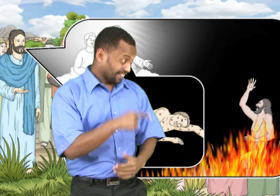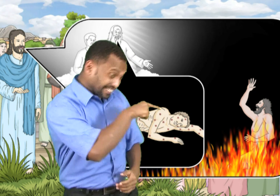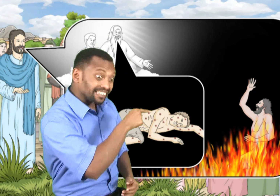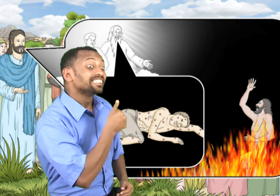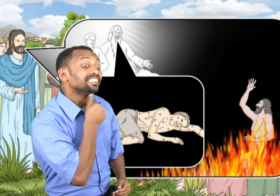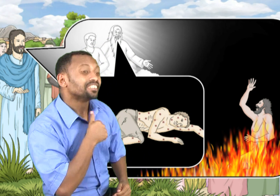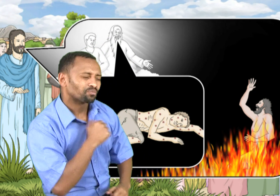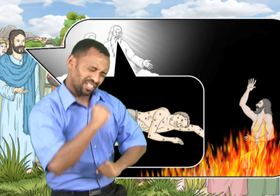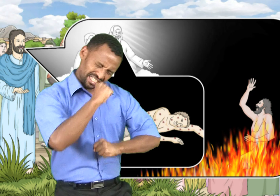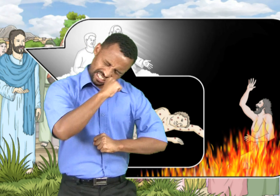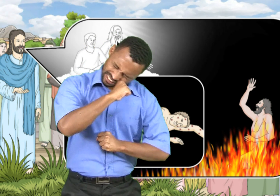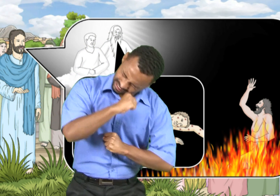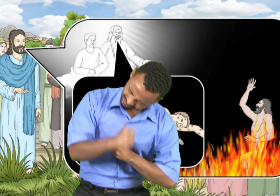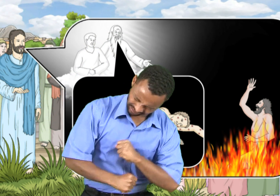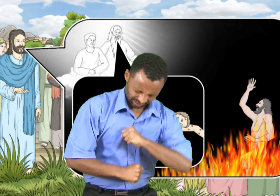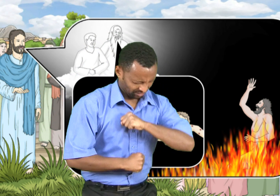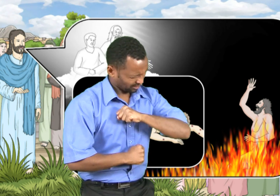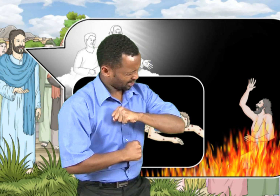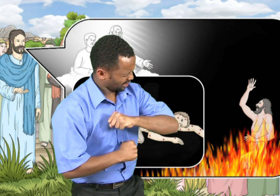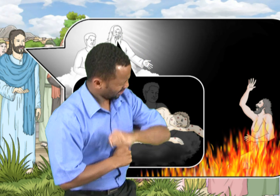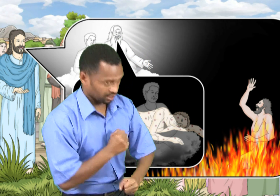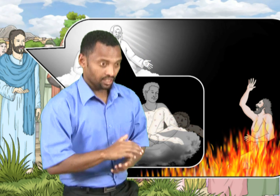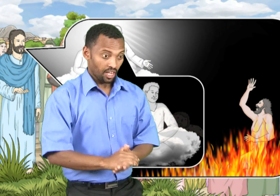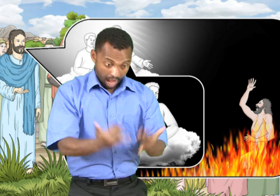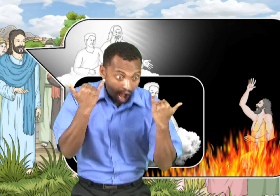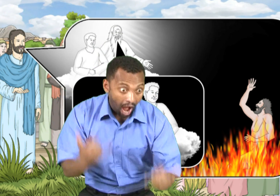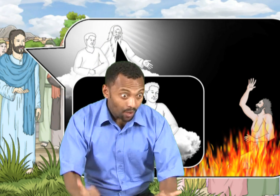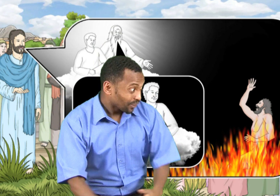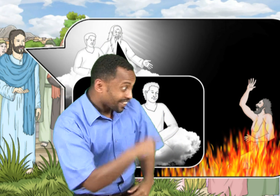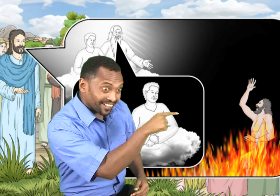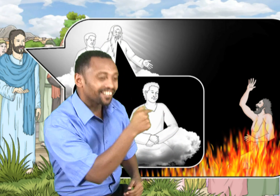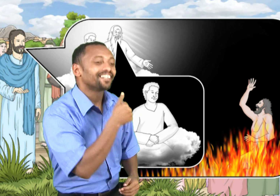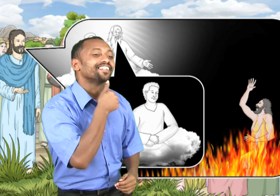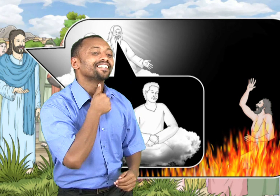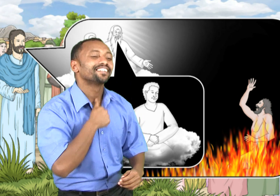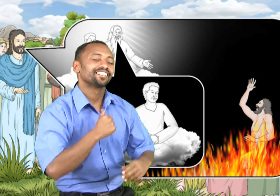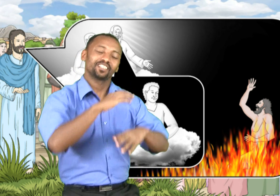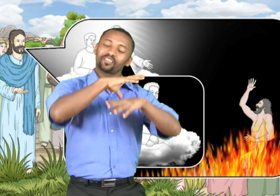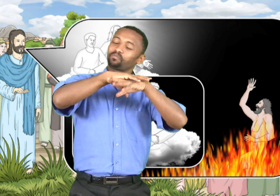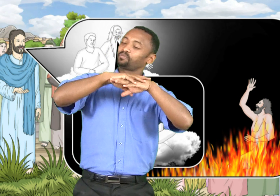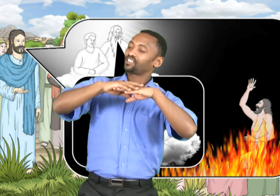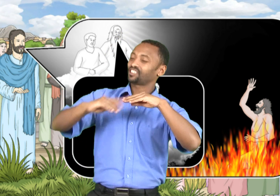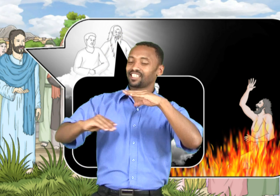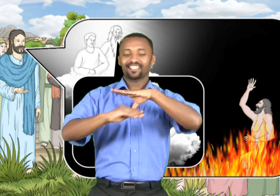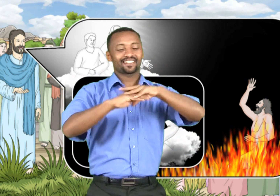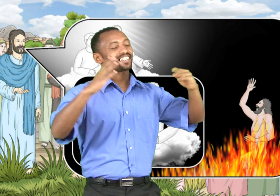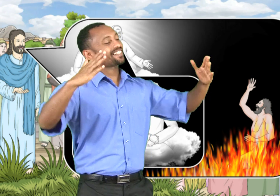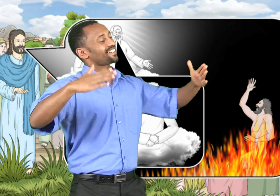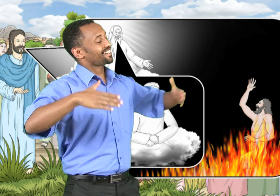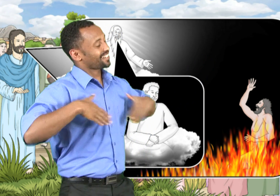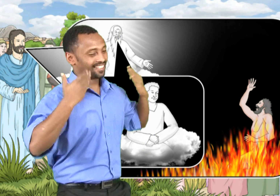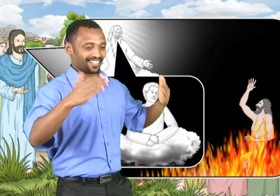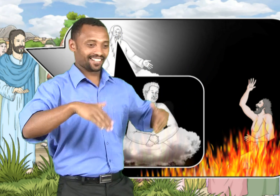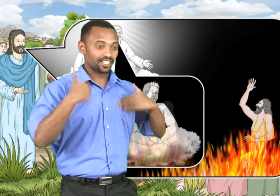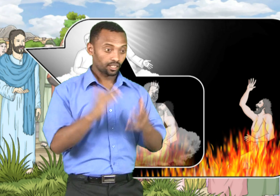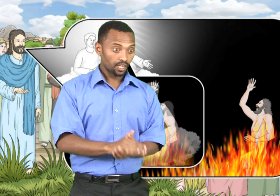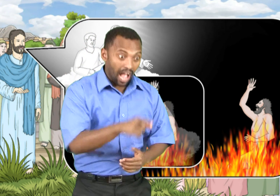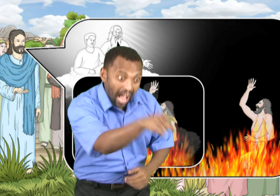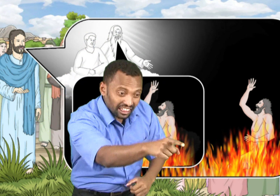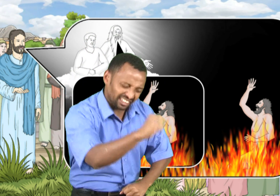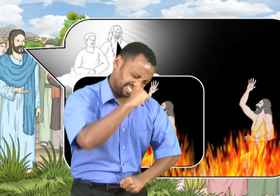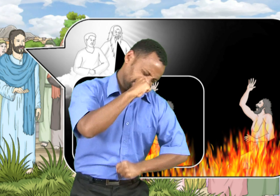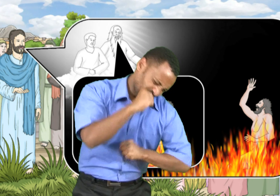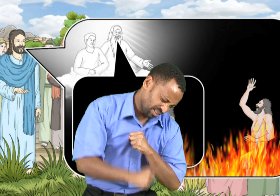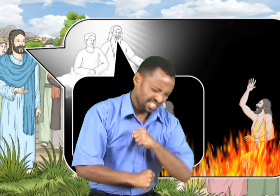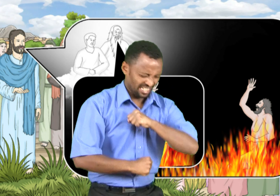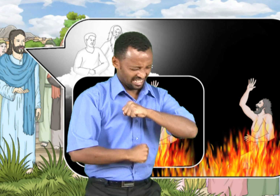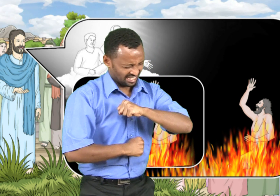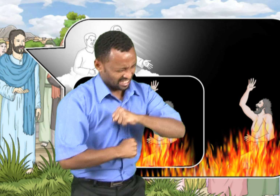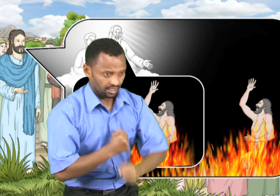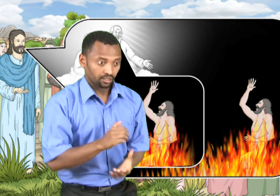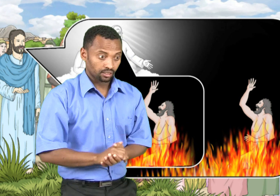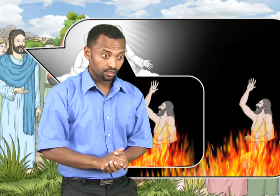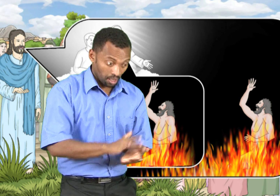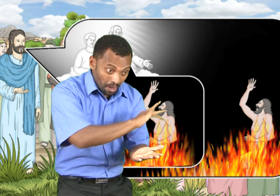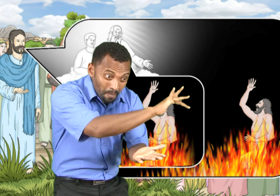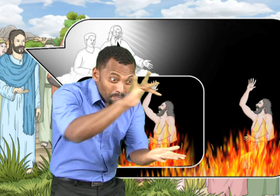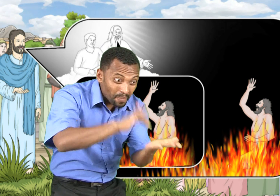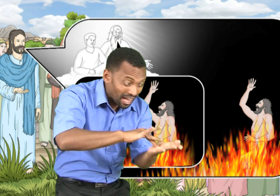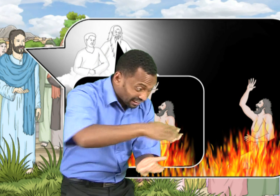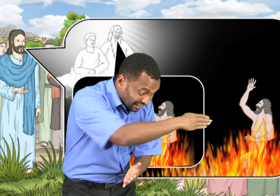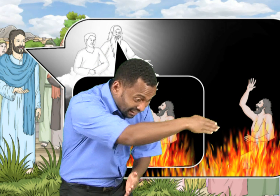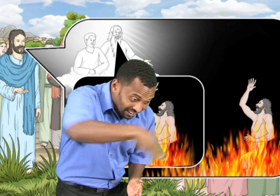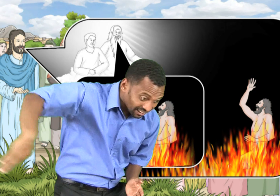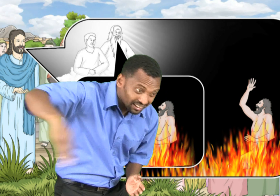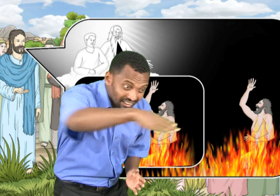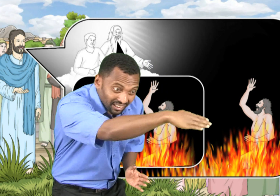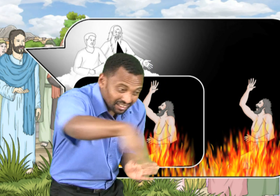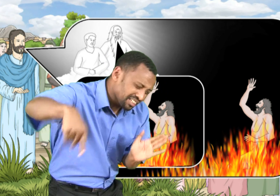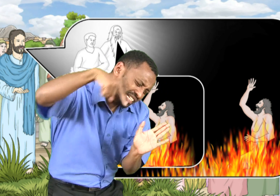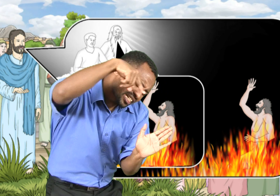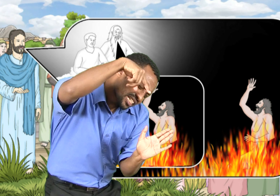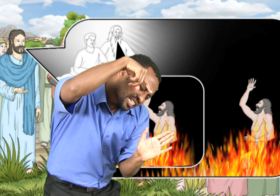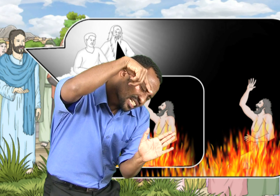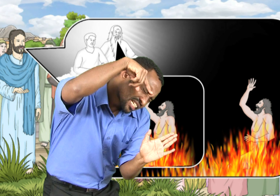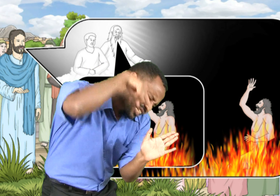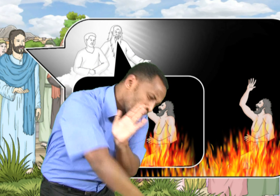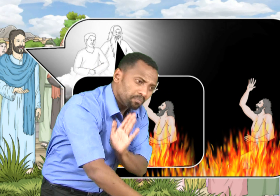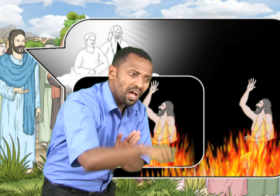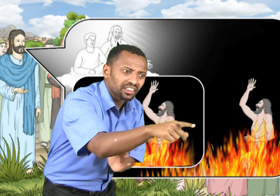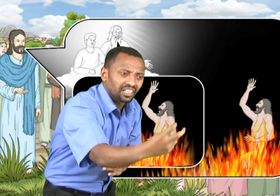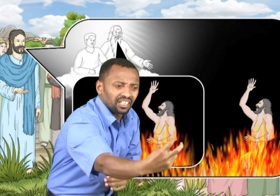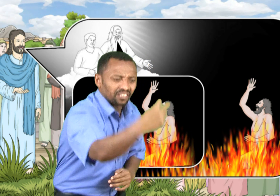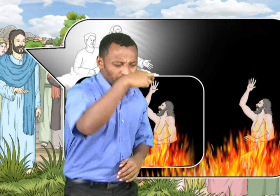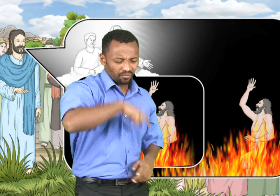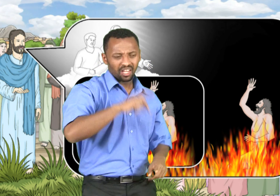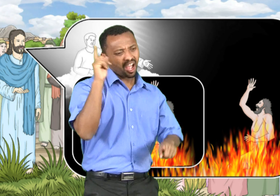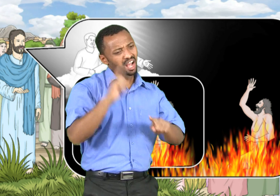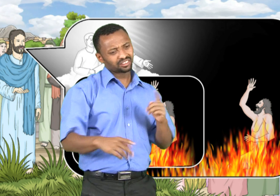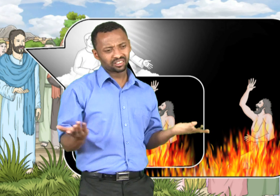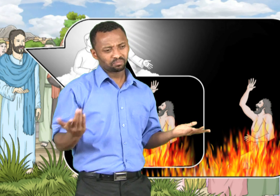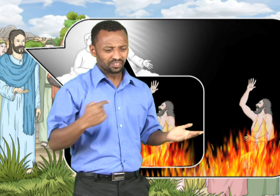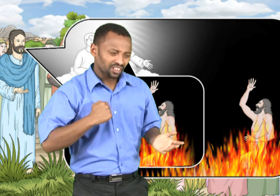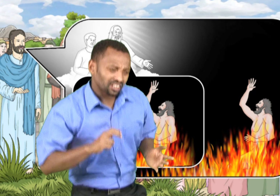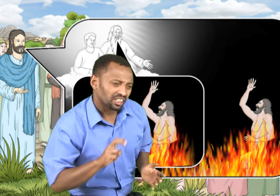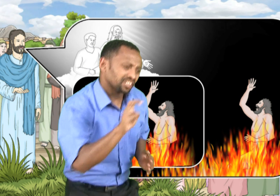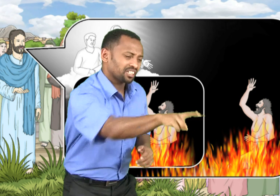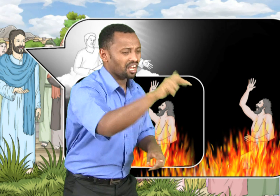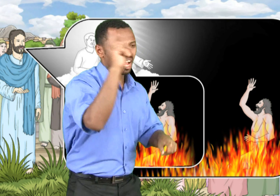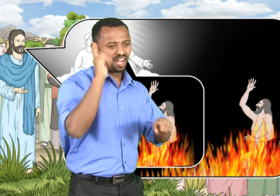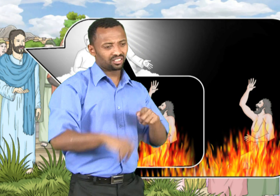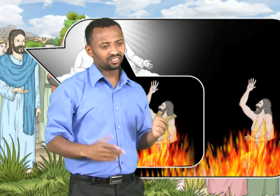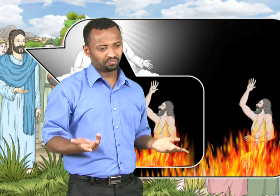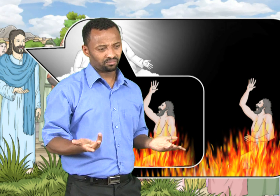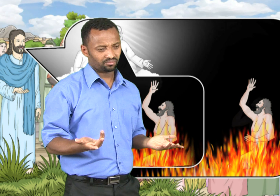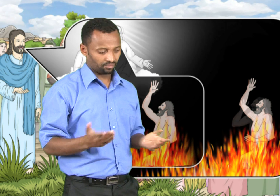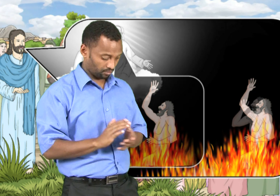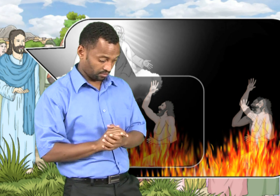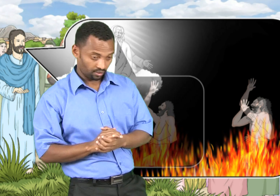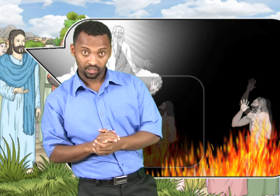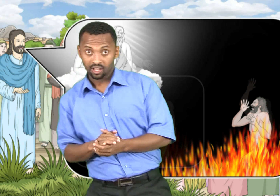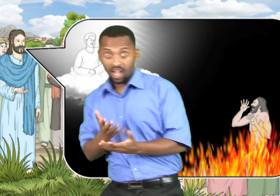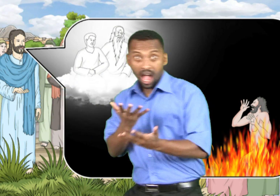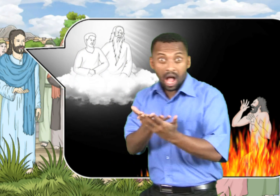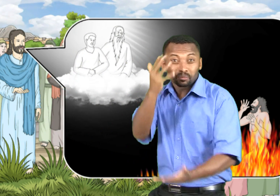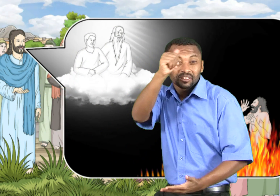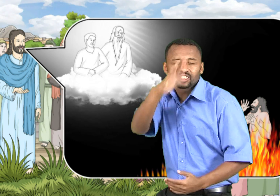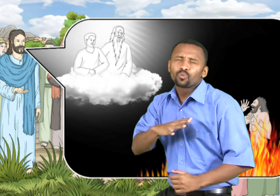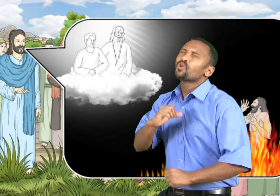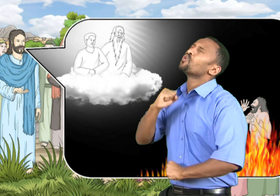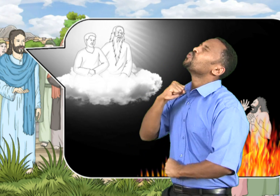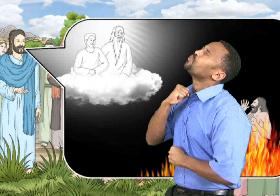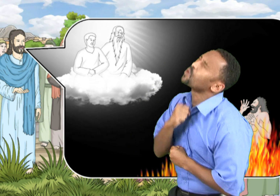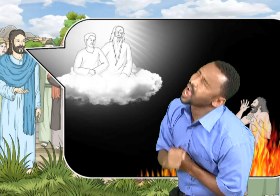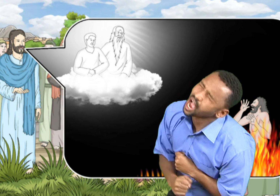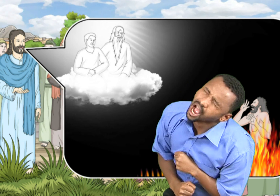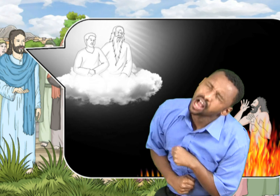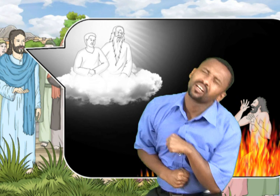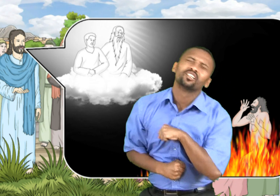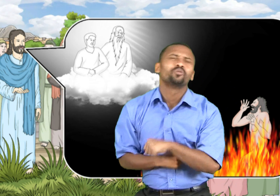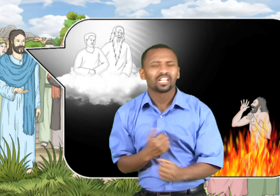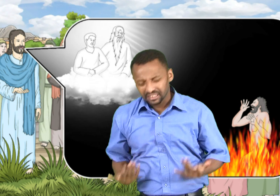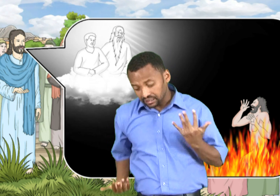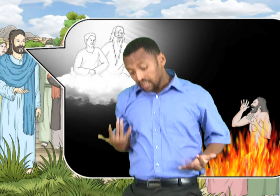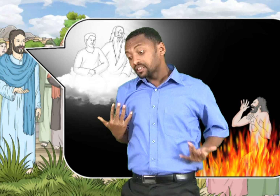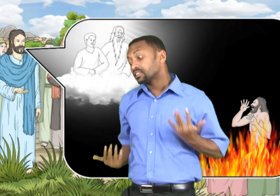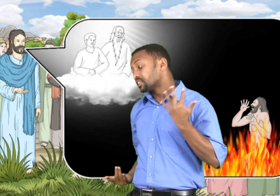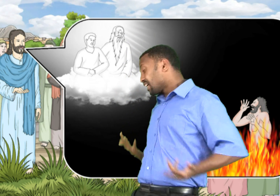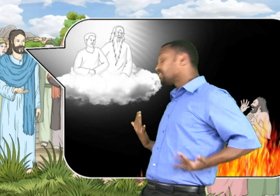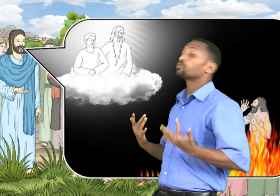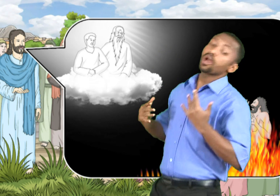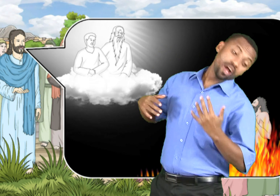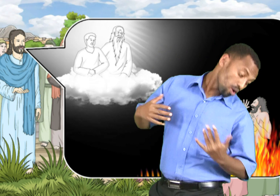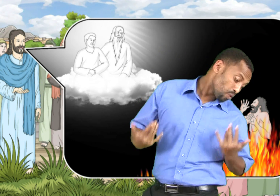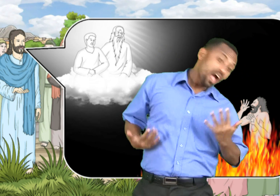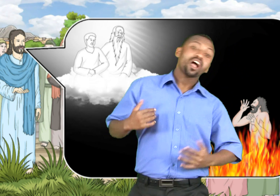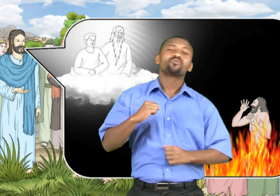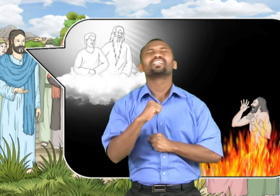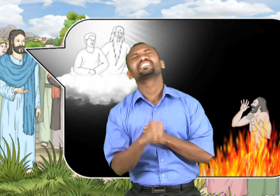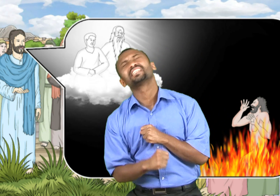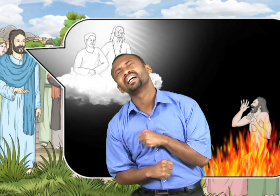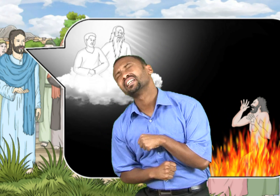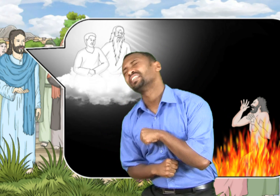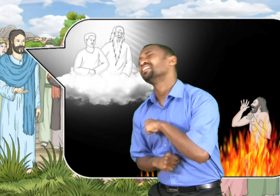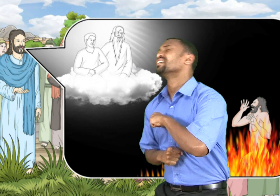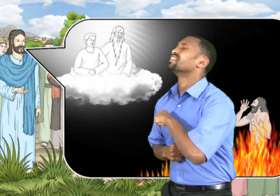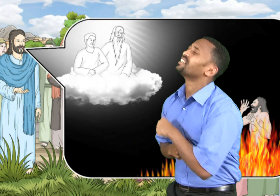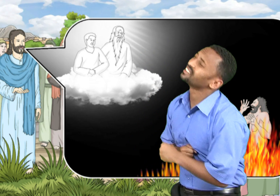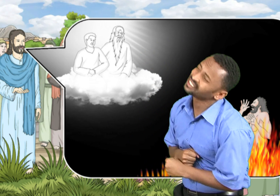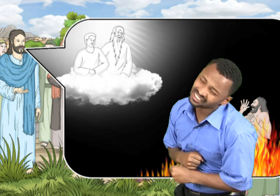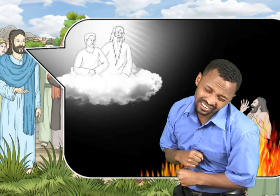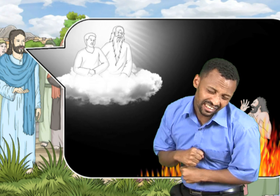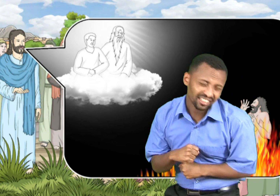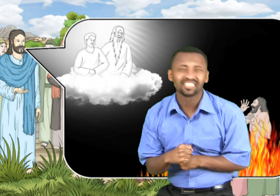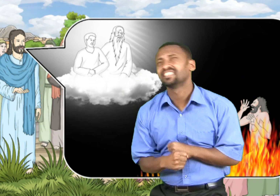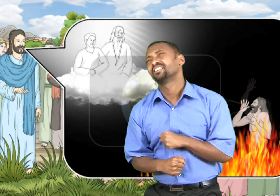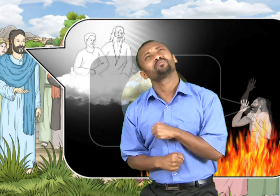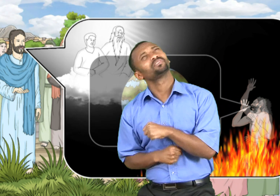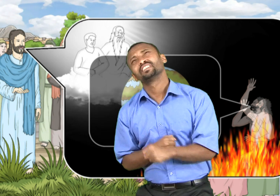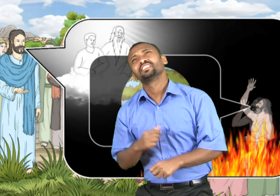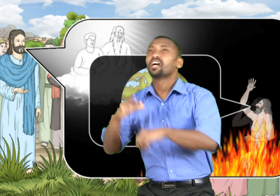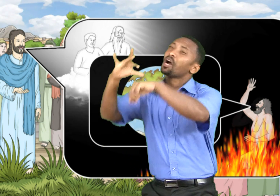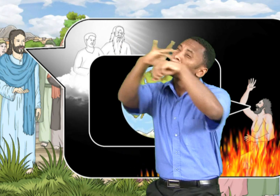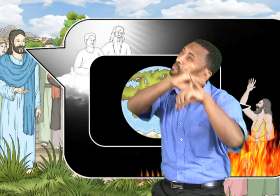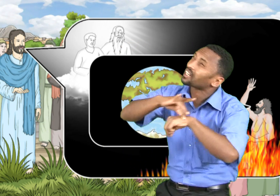But now he is comforted here, while you are in agony. And besides all this, a great chasm has been fixed between us and you, so that even those who wish cannot cross from here to you, nor can anyone cross from there to us.’